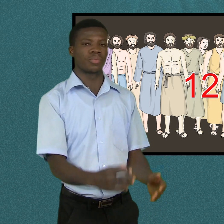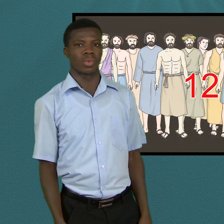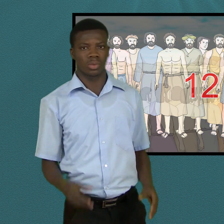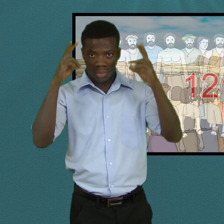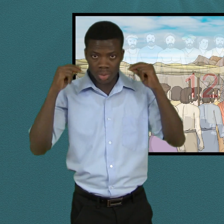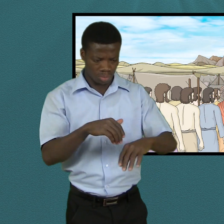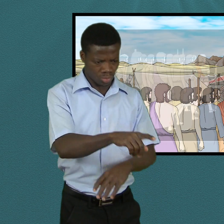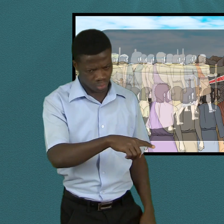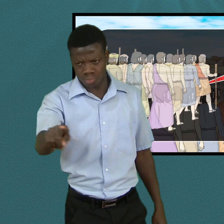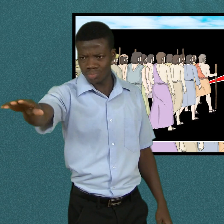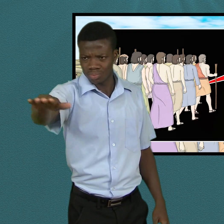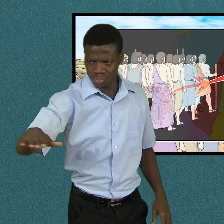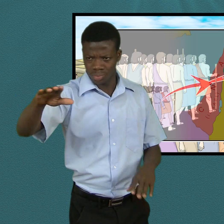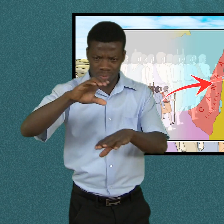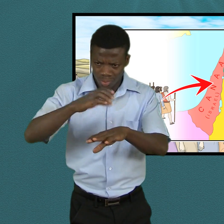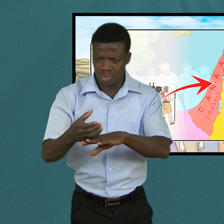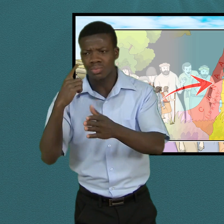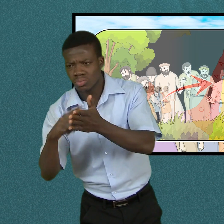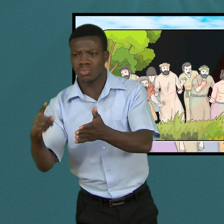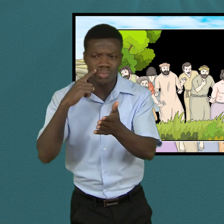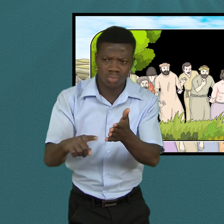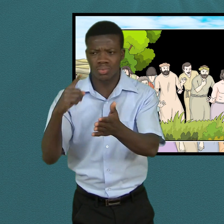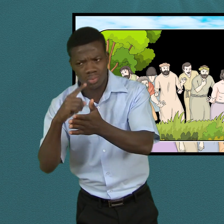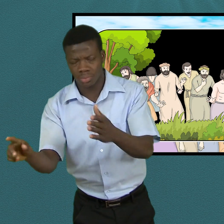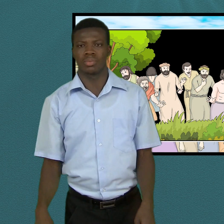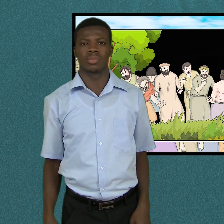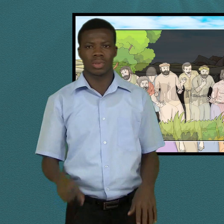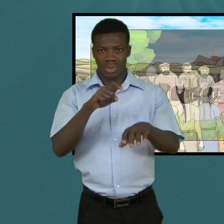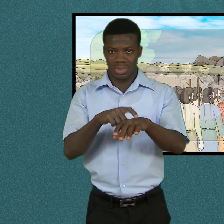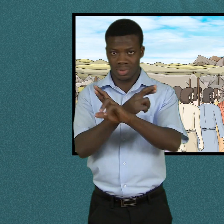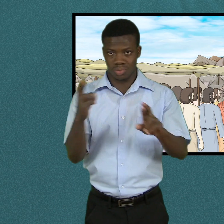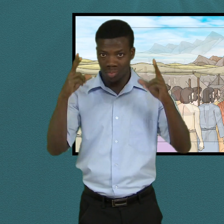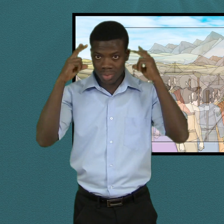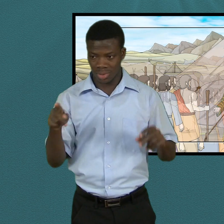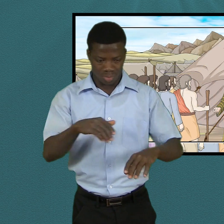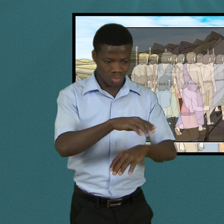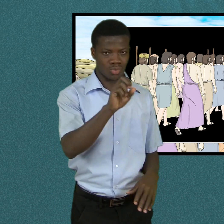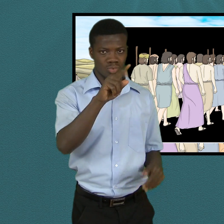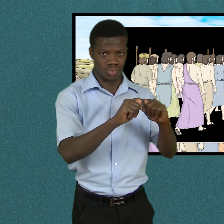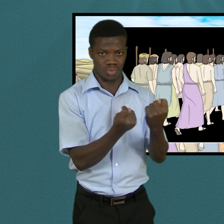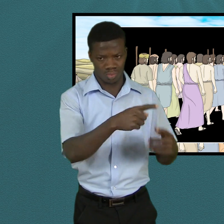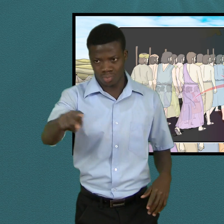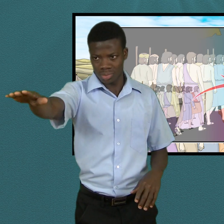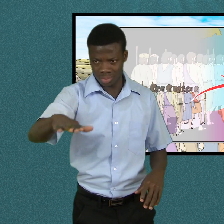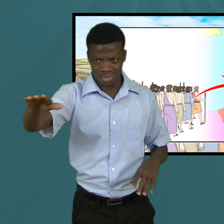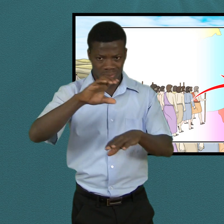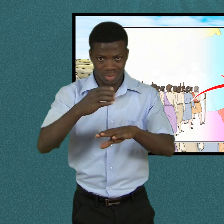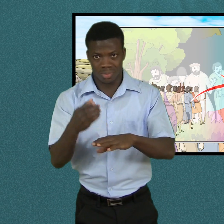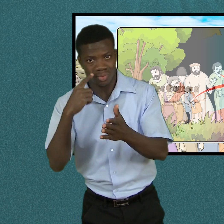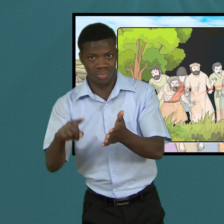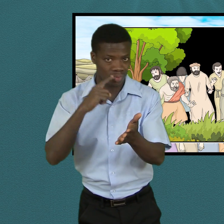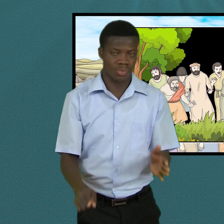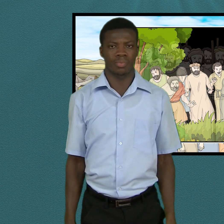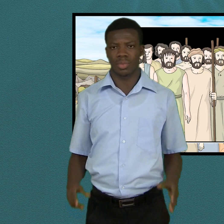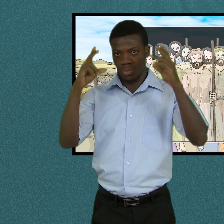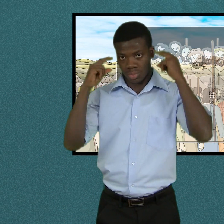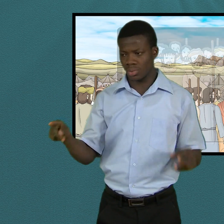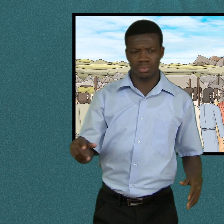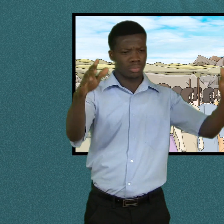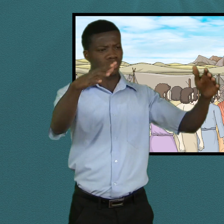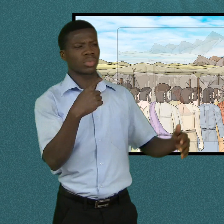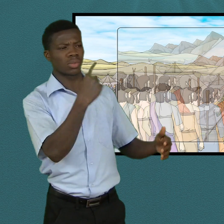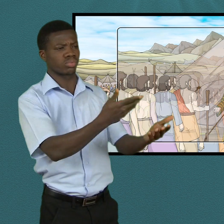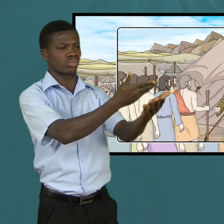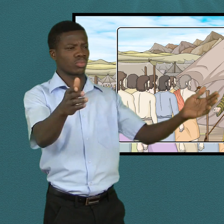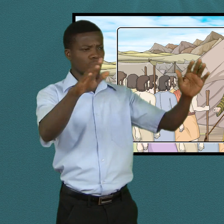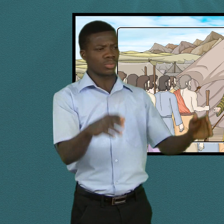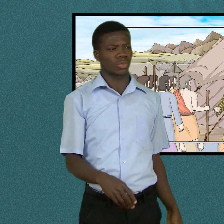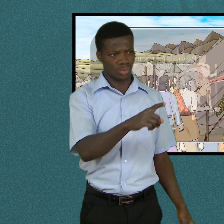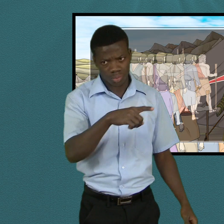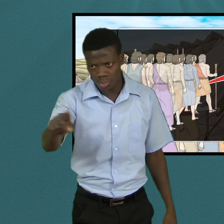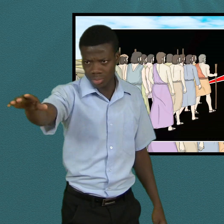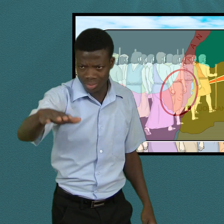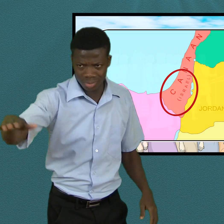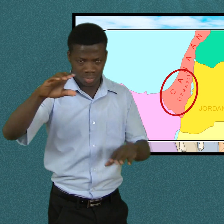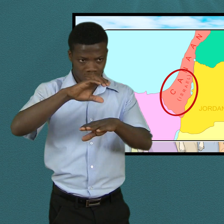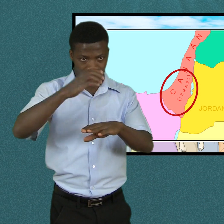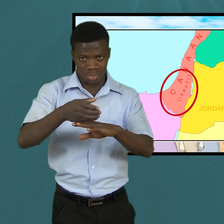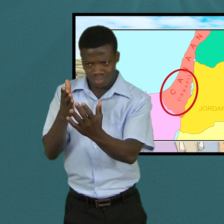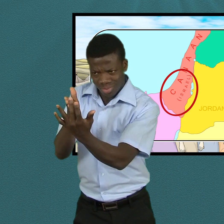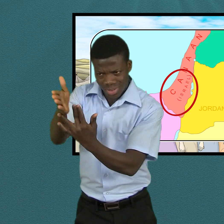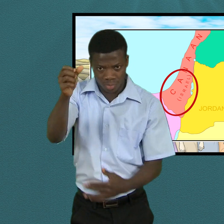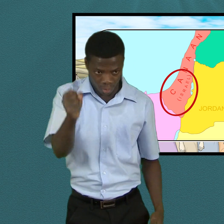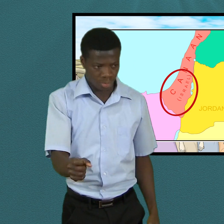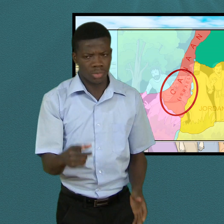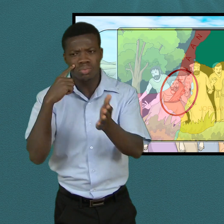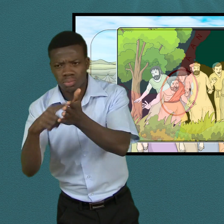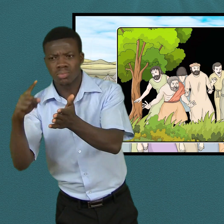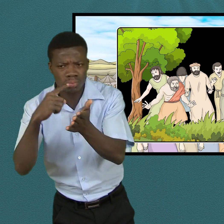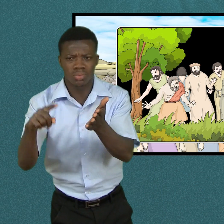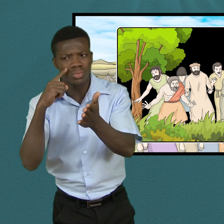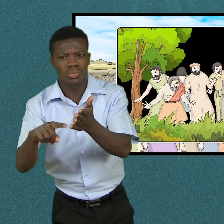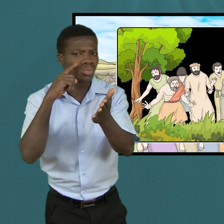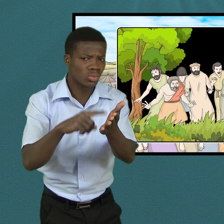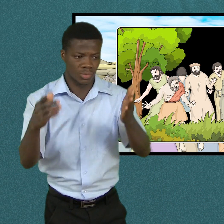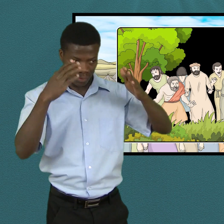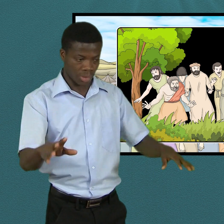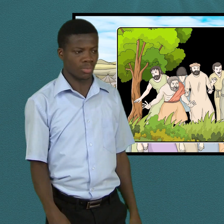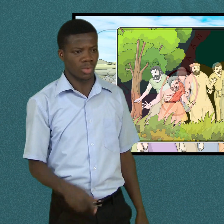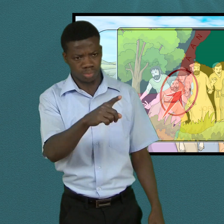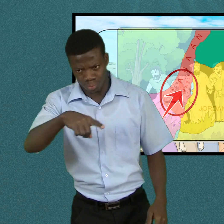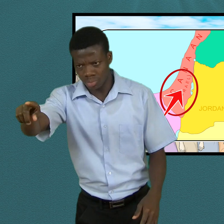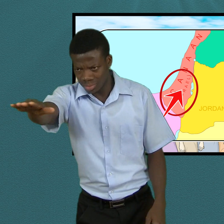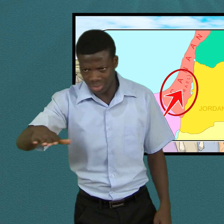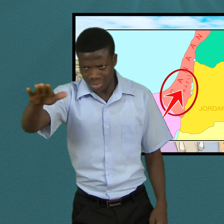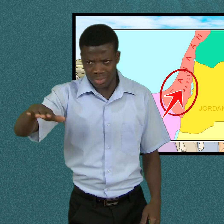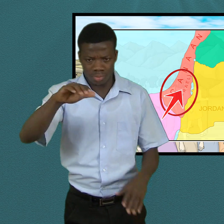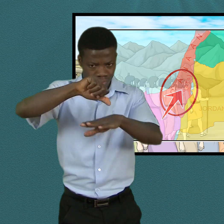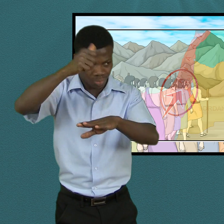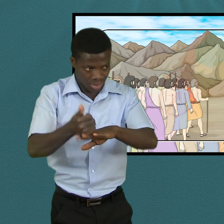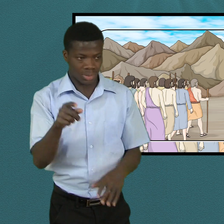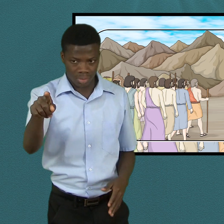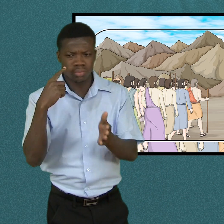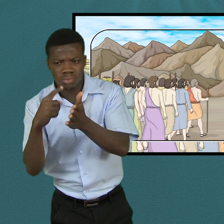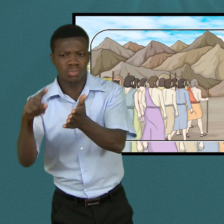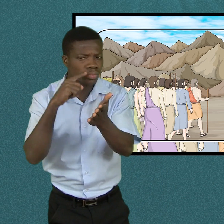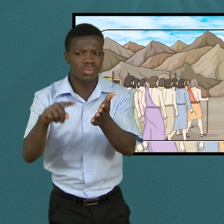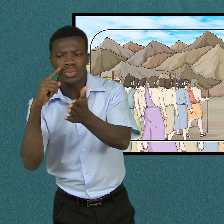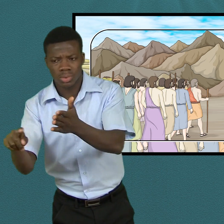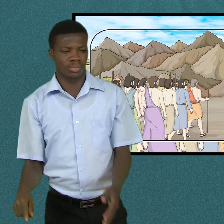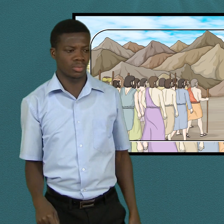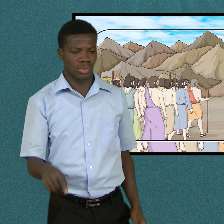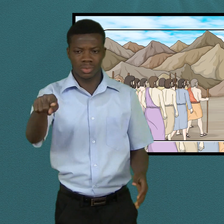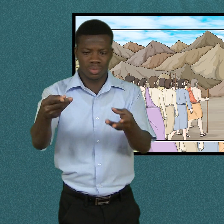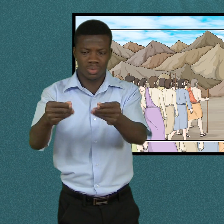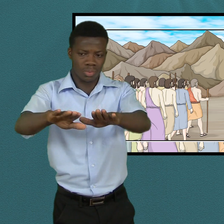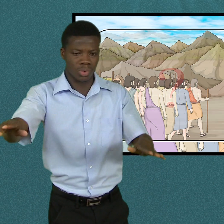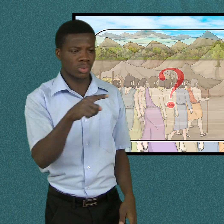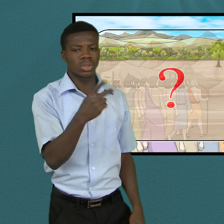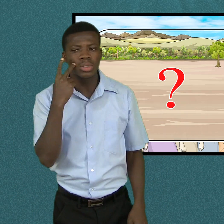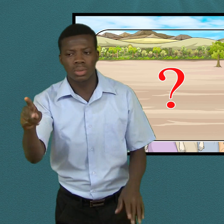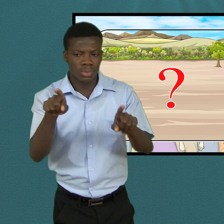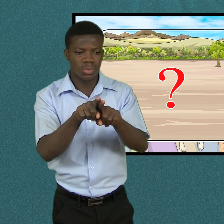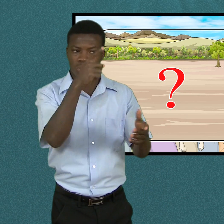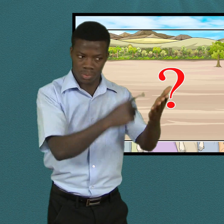When Moses sent them to spy out the land of Canaan, he told them, “Go up through the Negev and into the hill country.